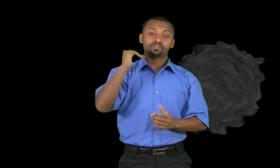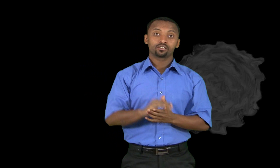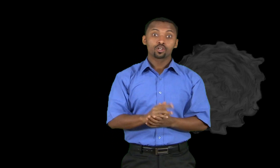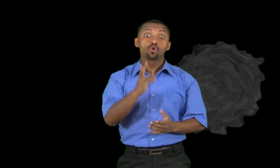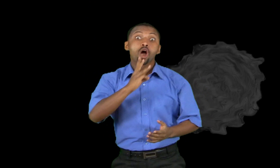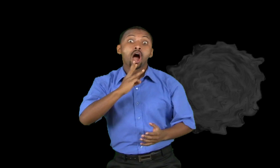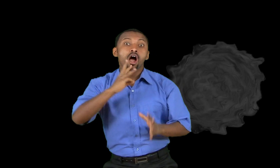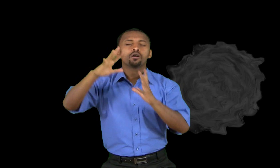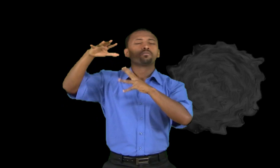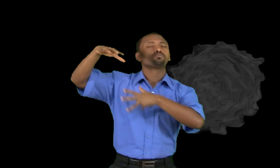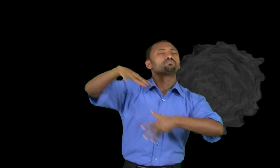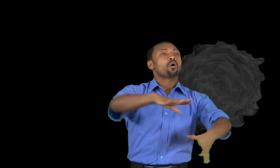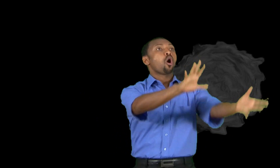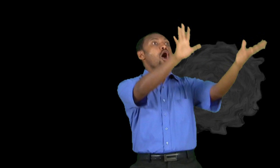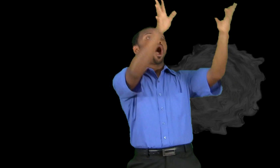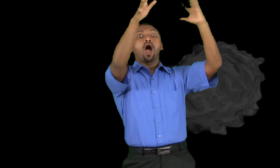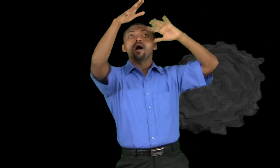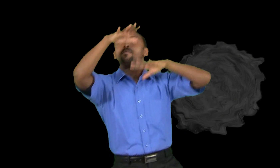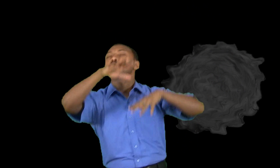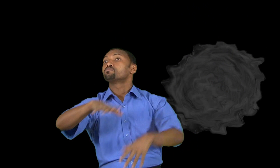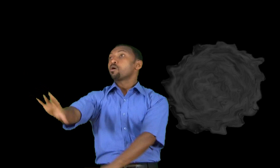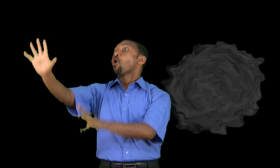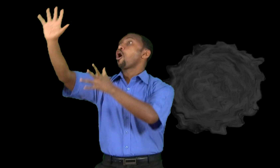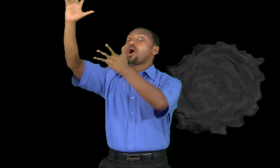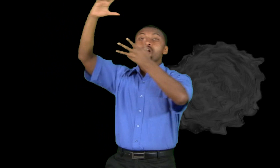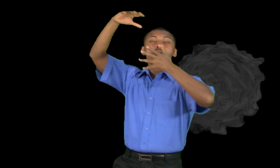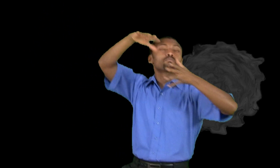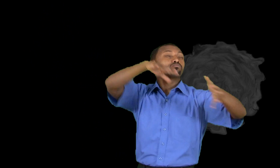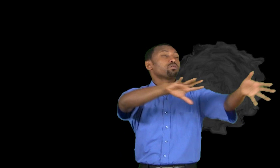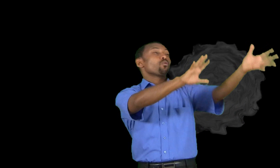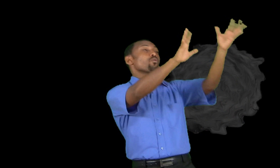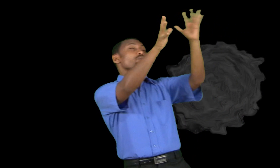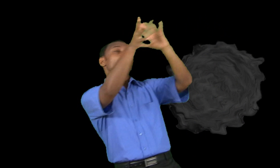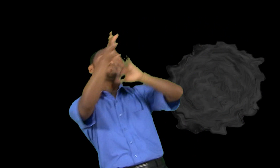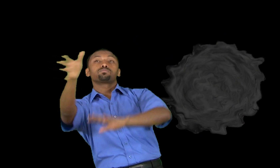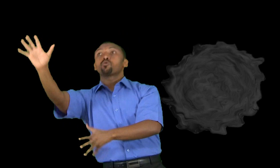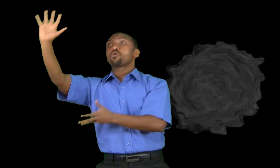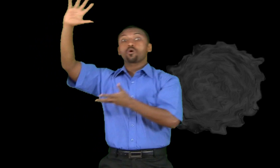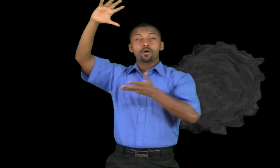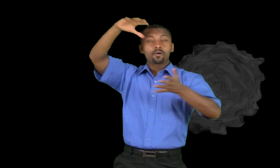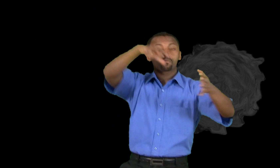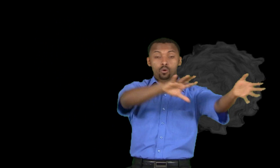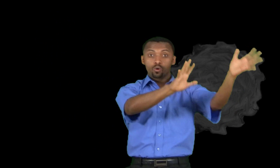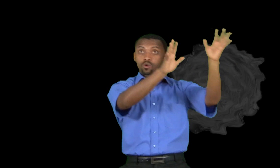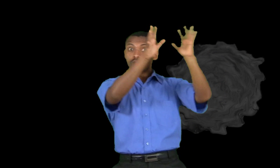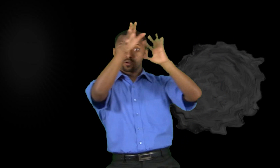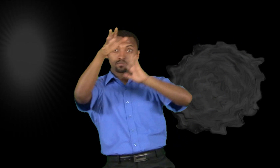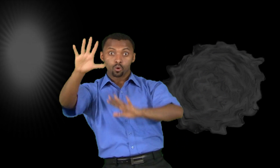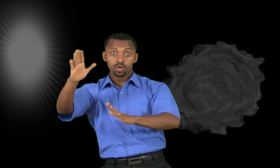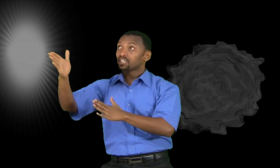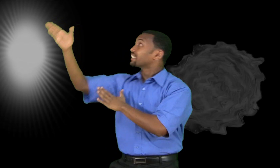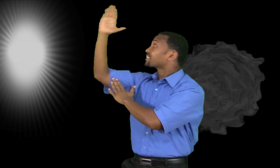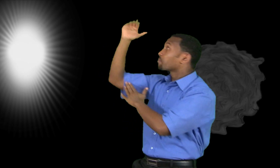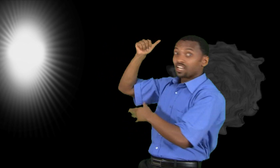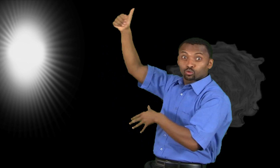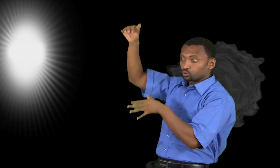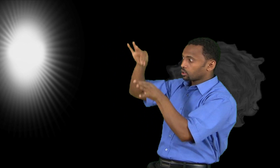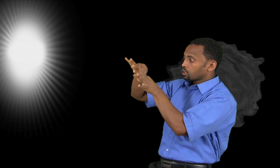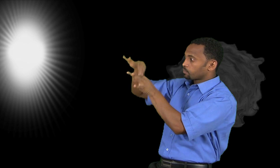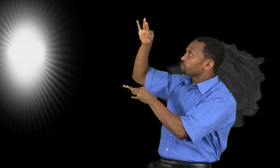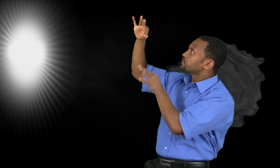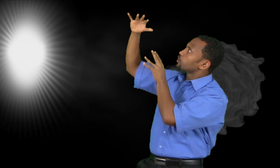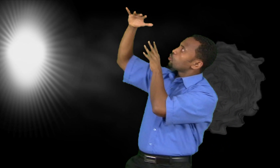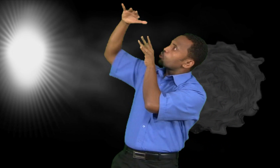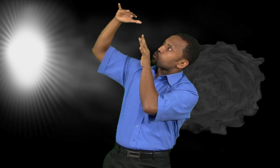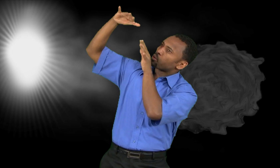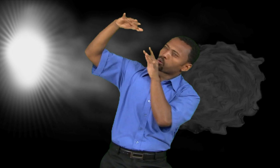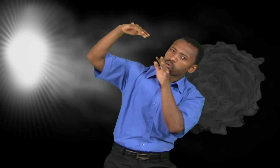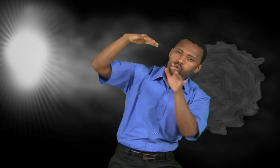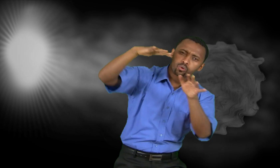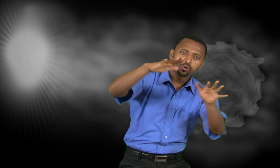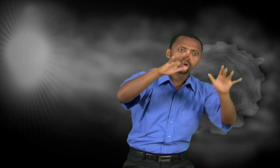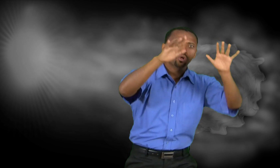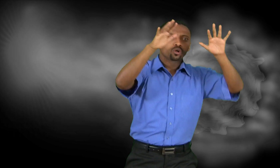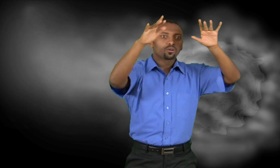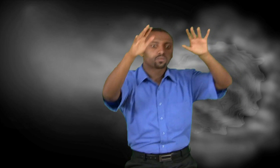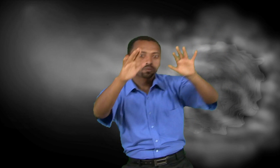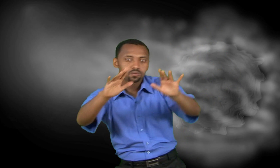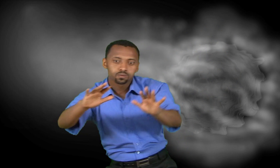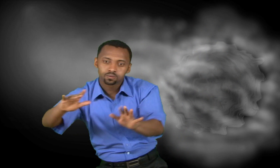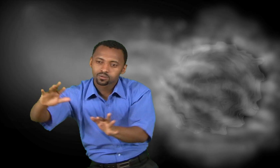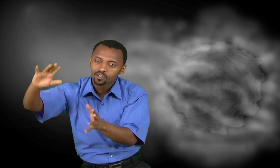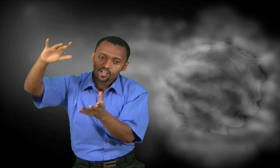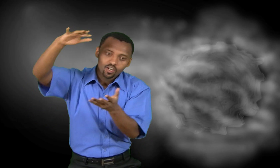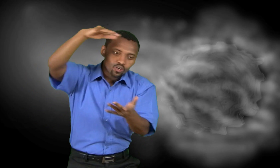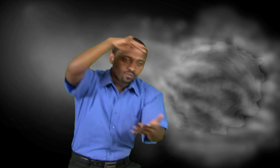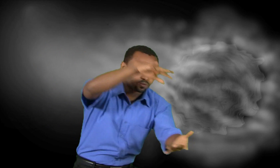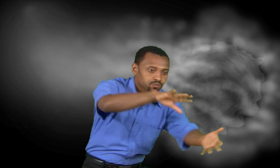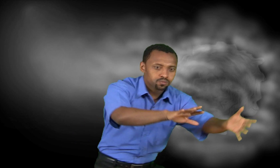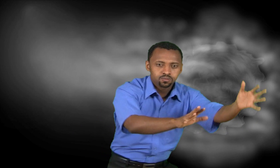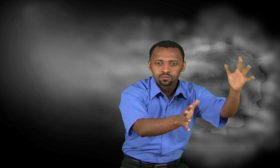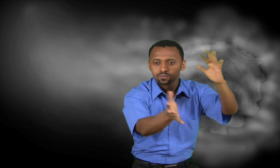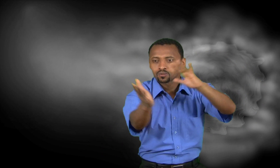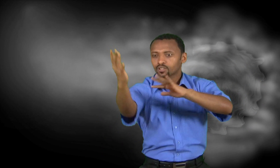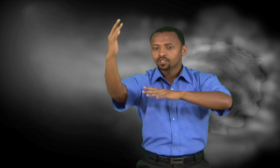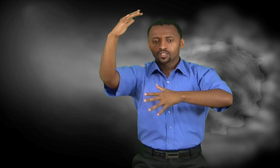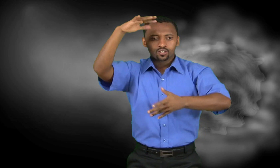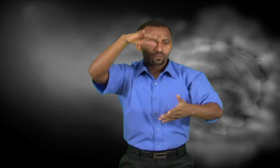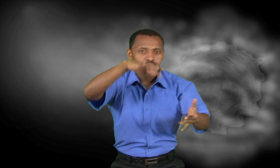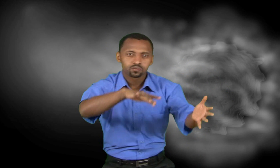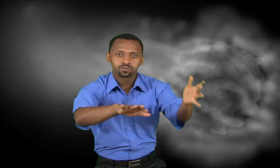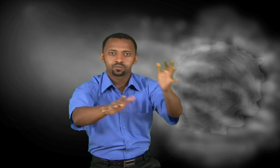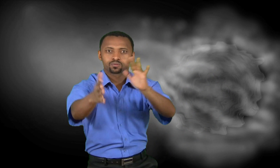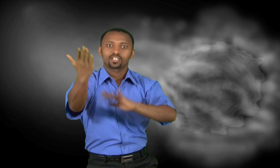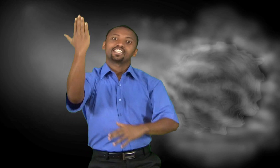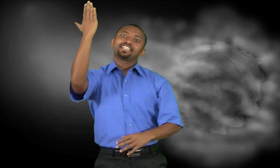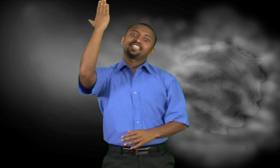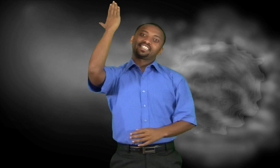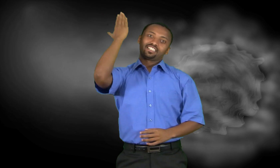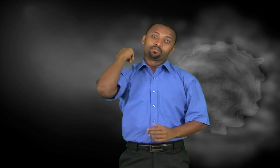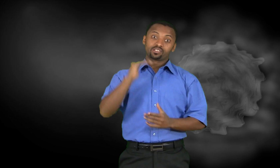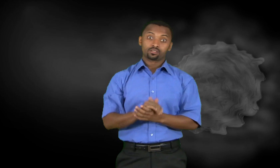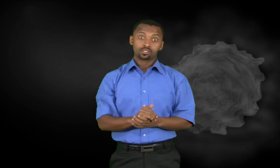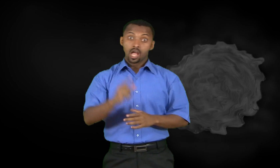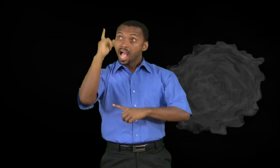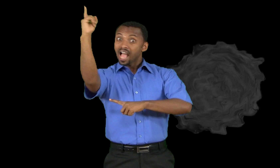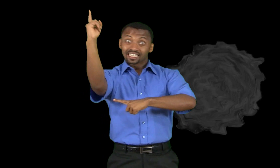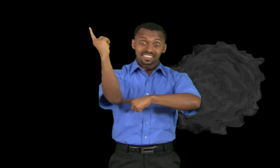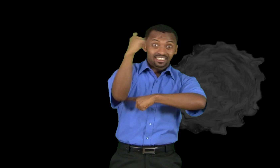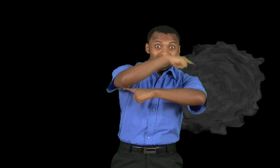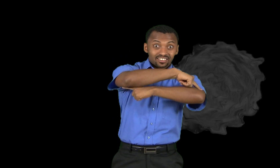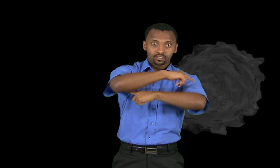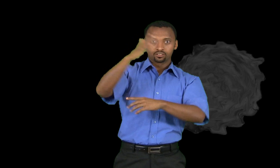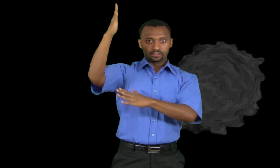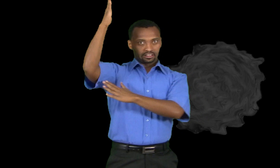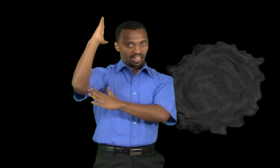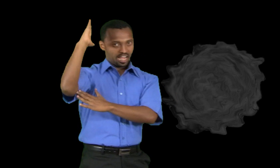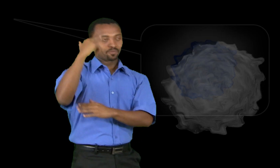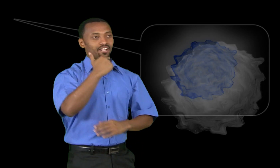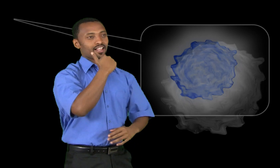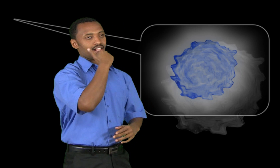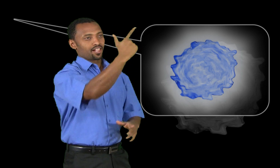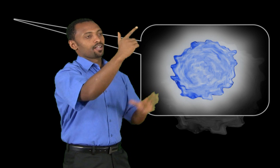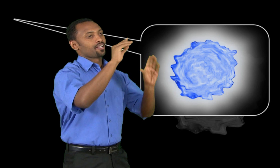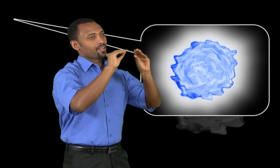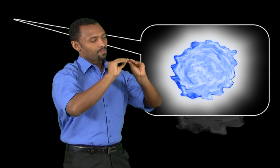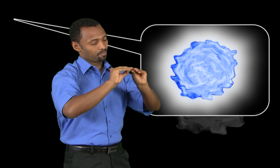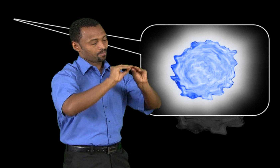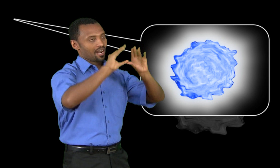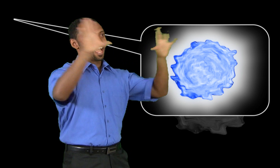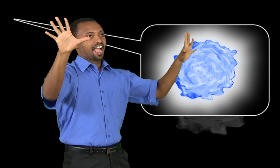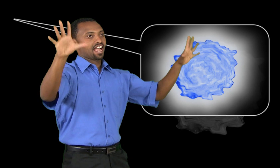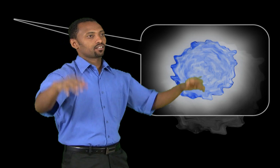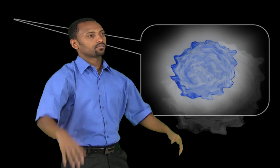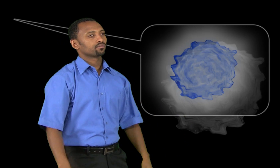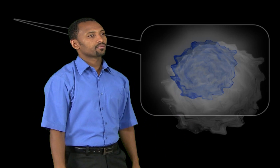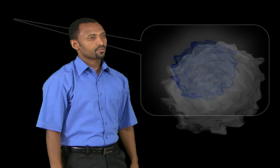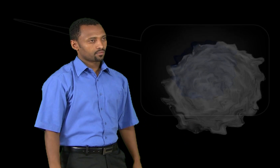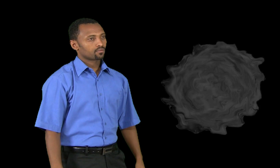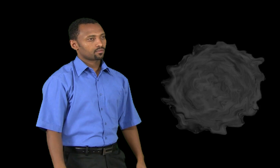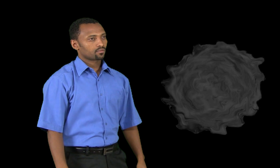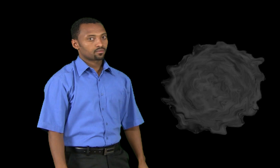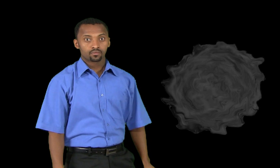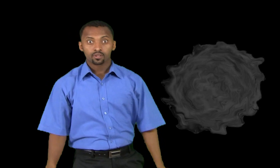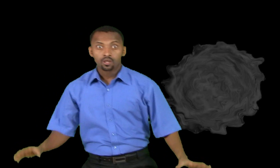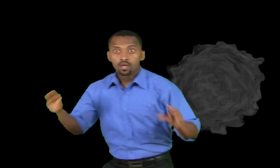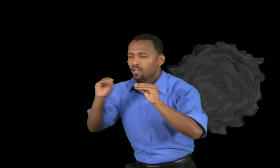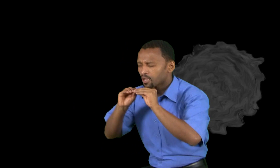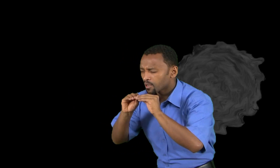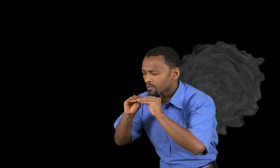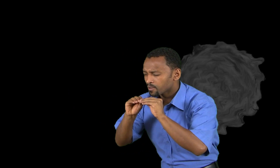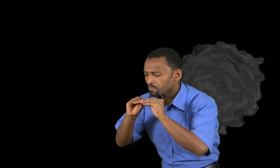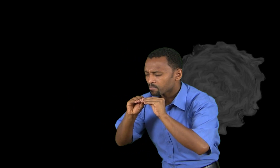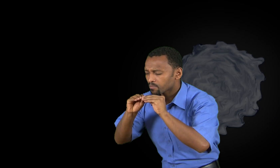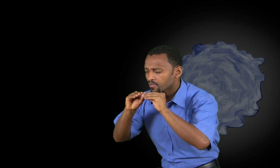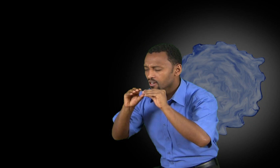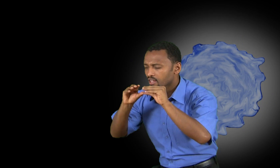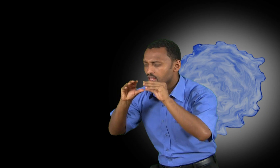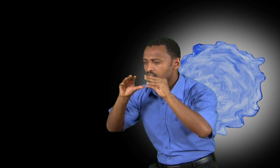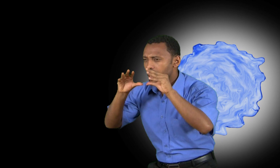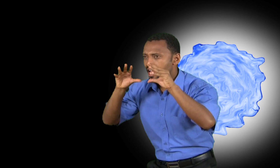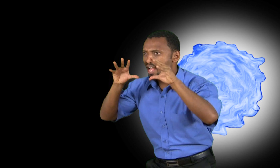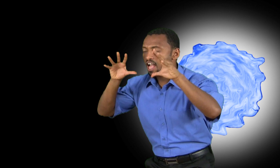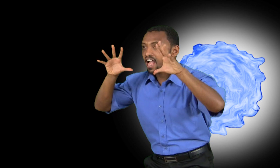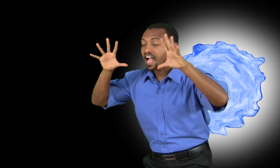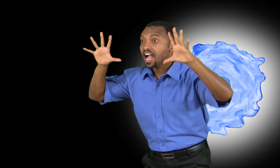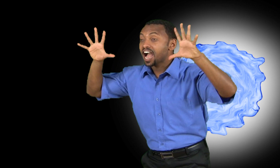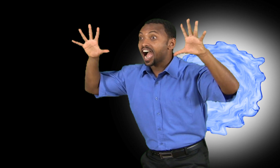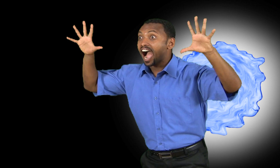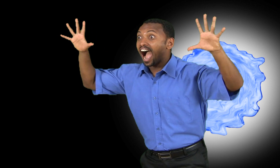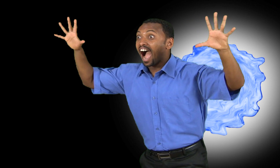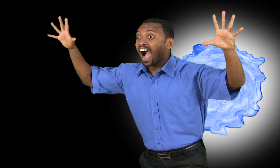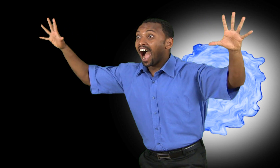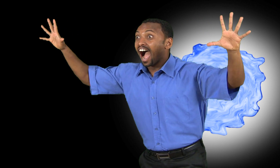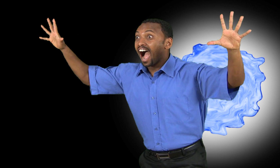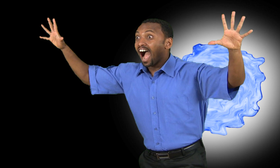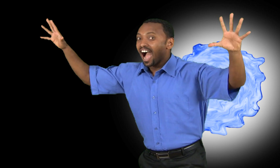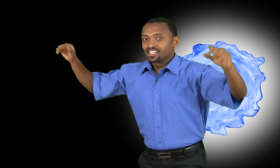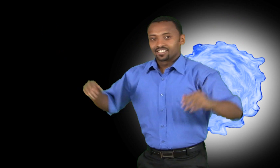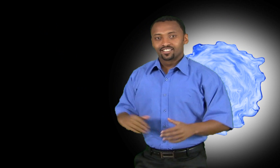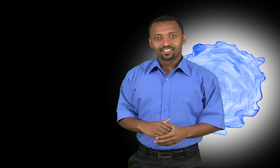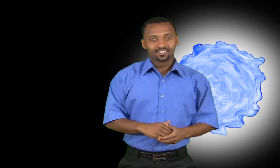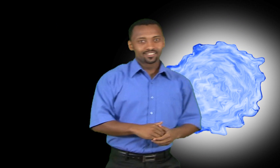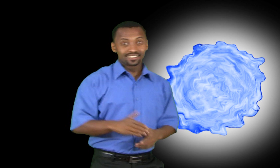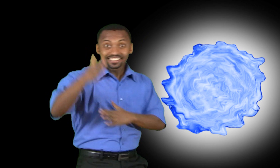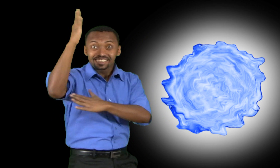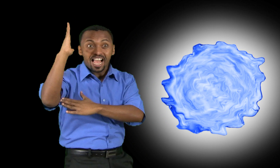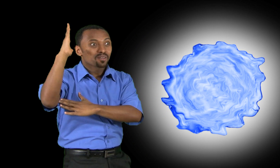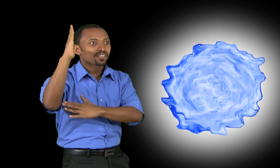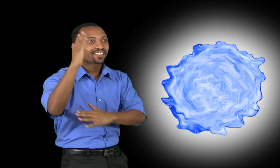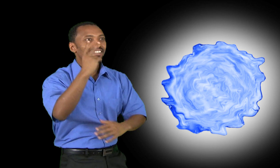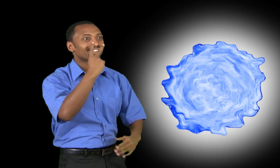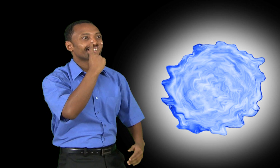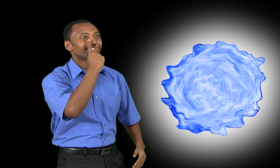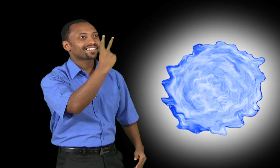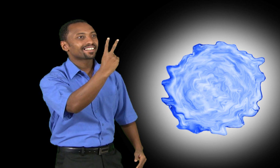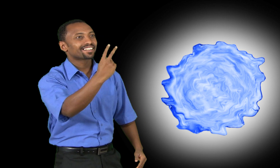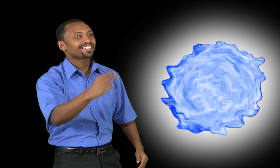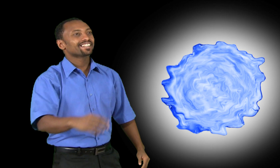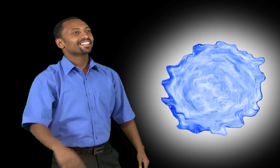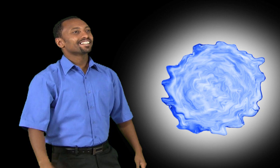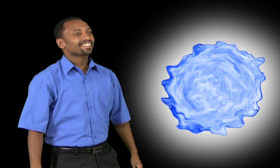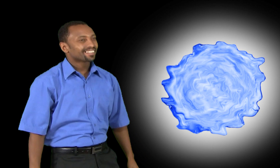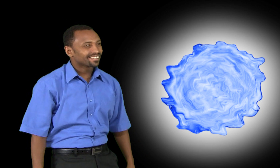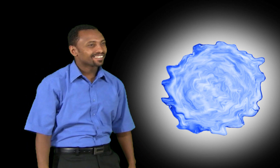And the Spirit of God was hovering over the surface of the waters. And God said, “Let there be light,” and there was light.